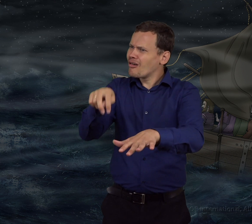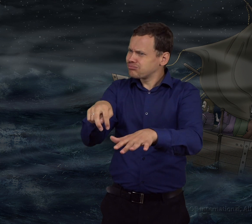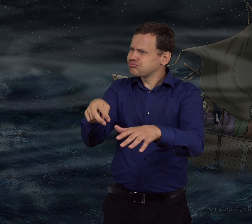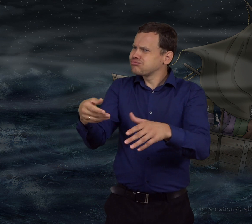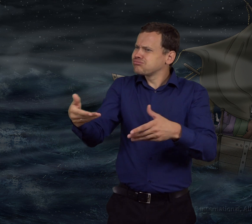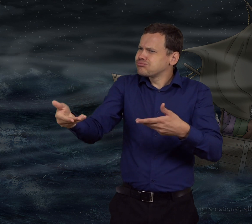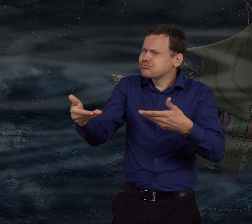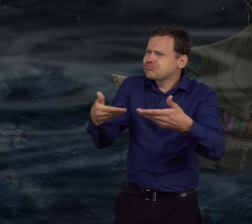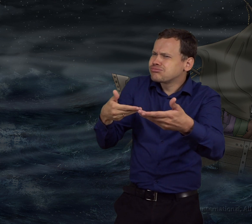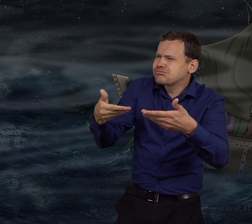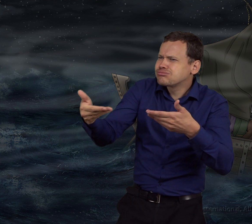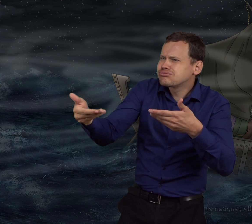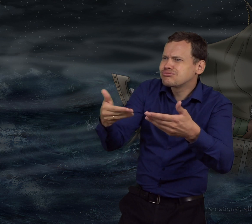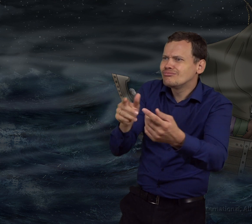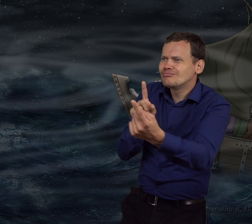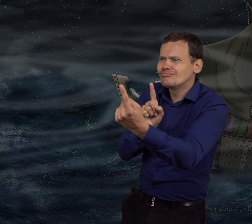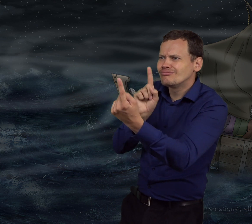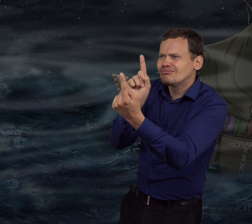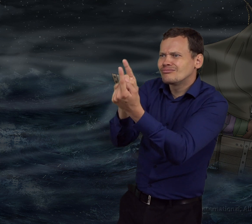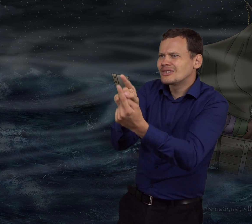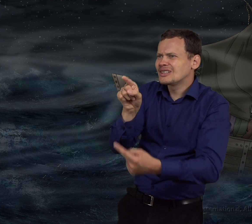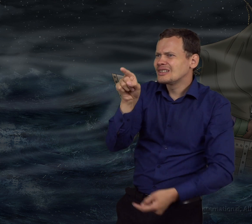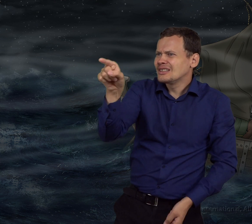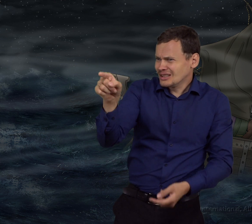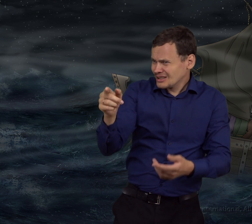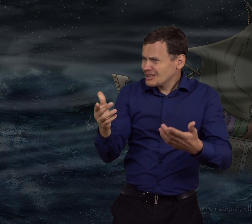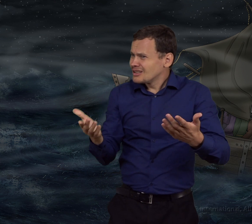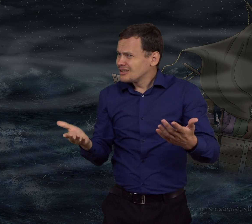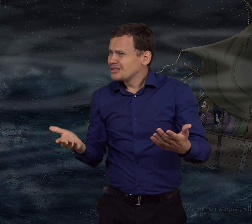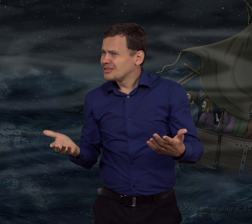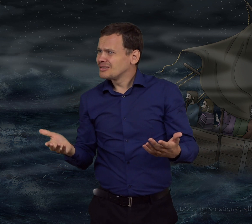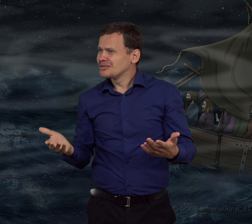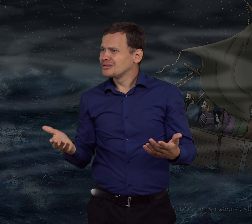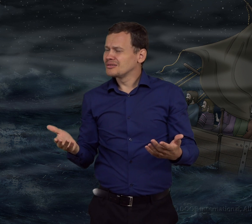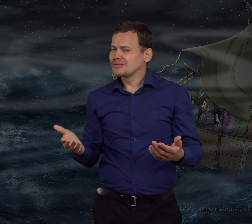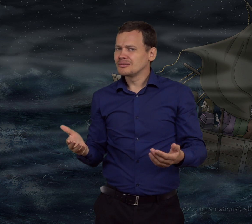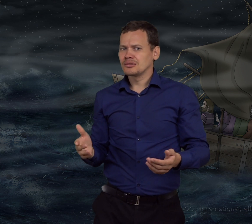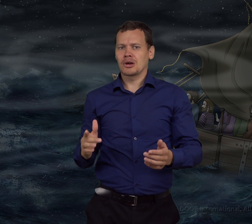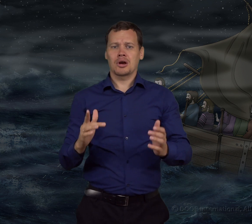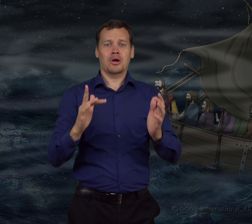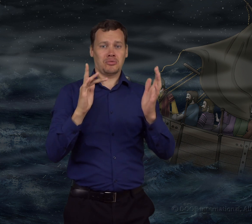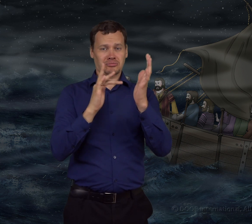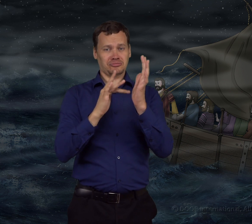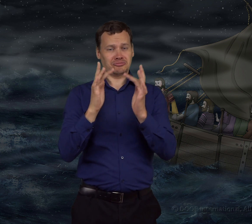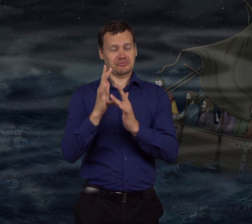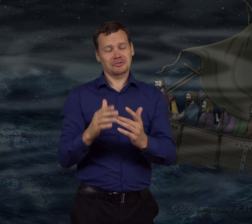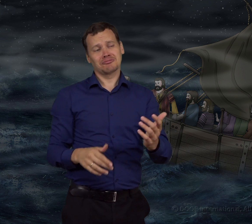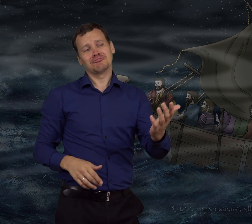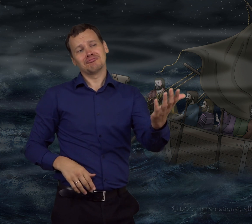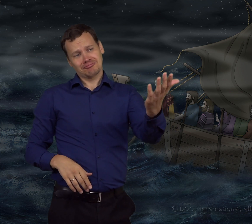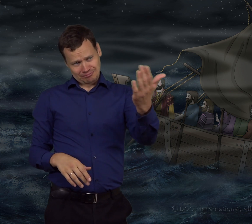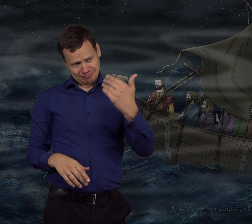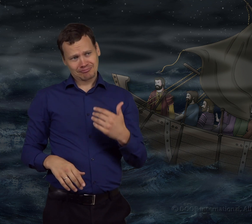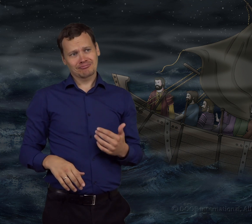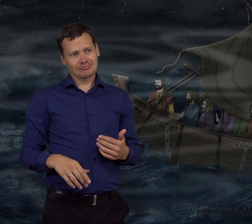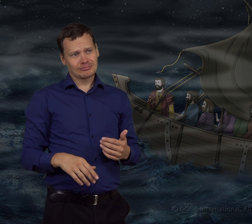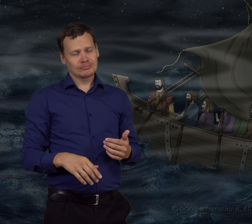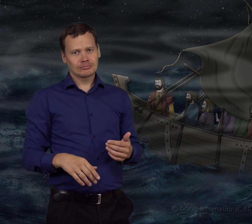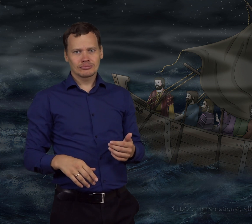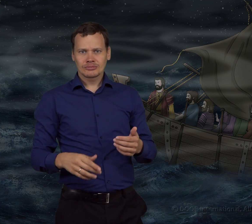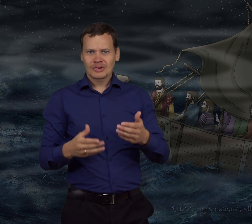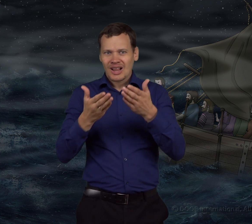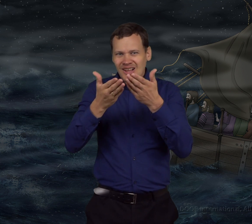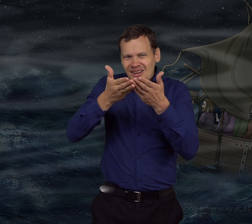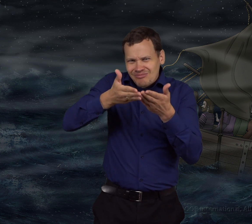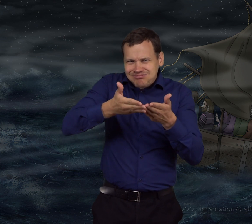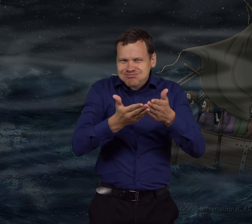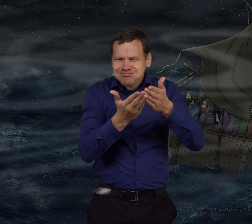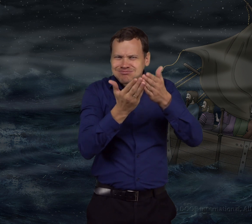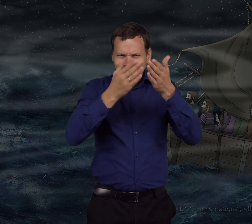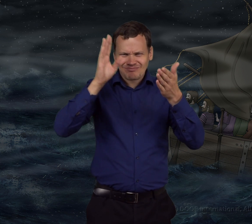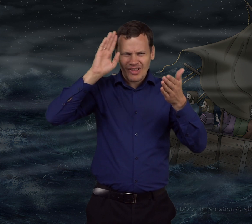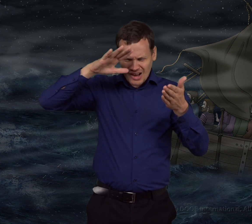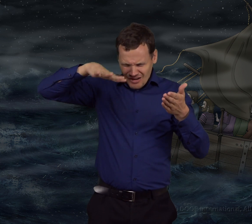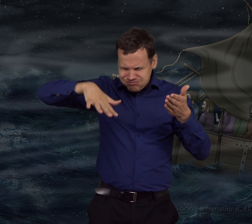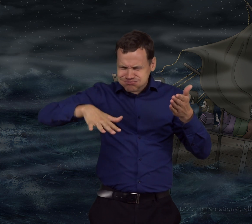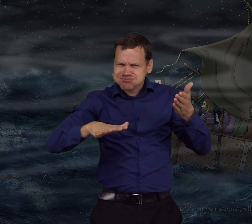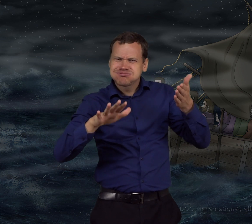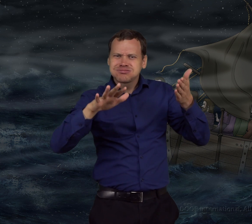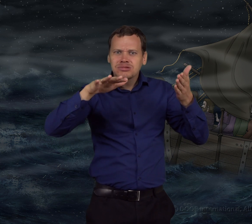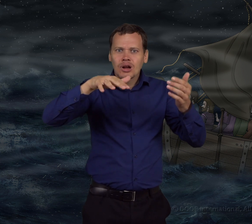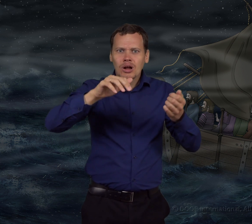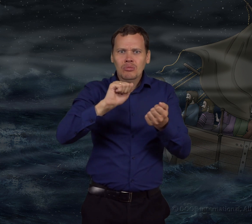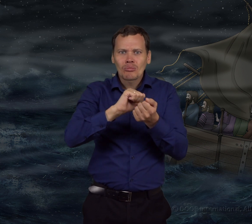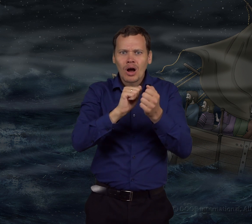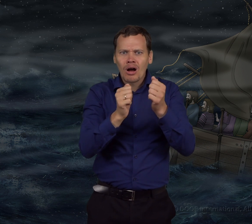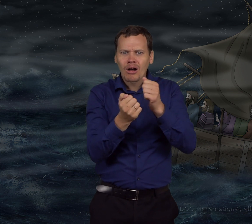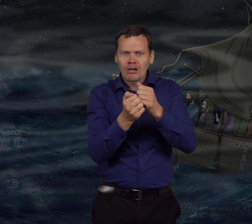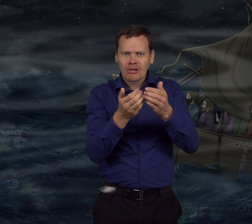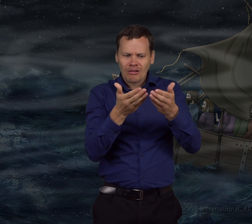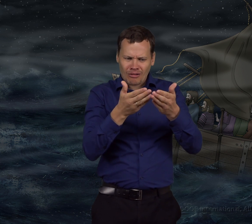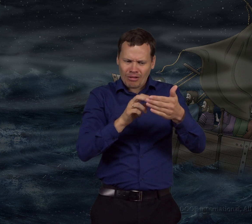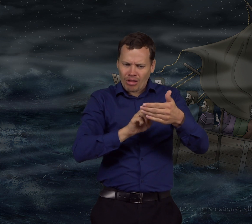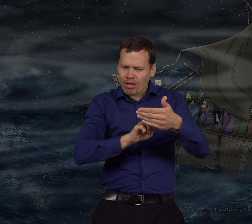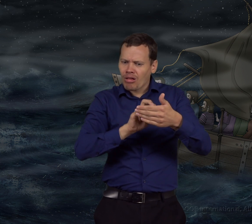“Come,” said Jesus.